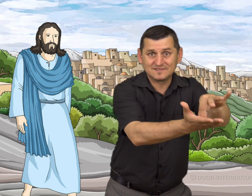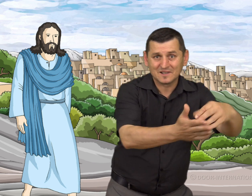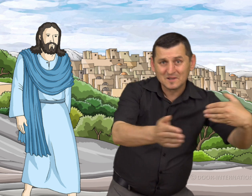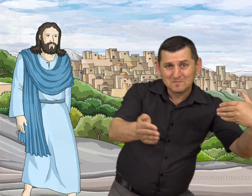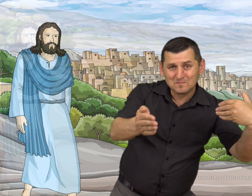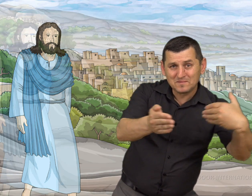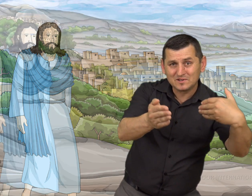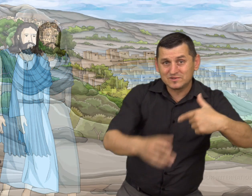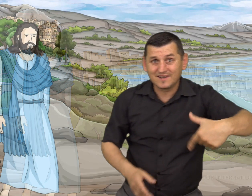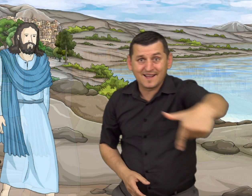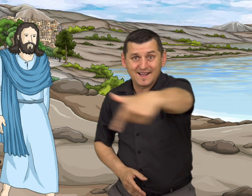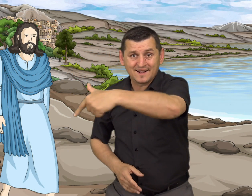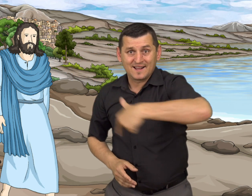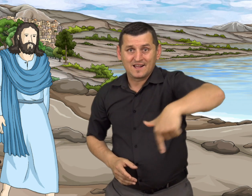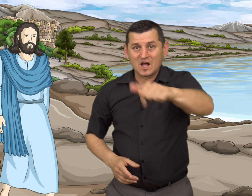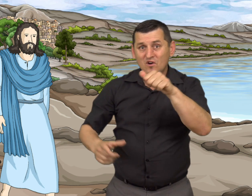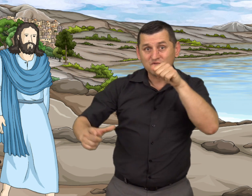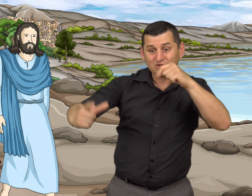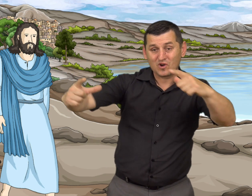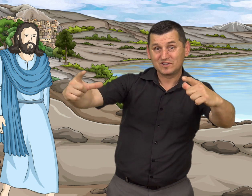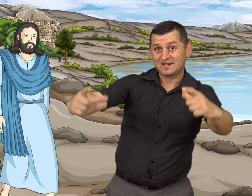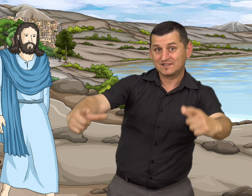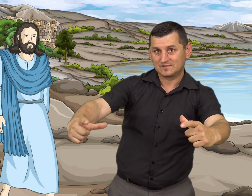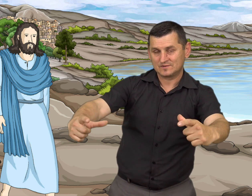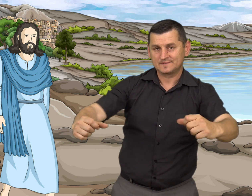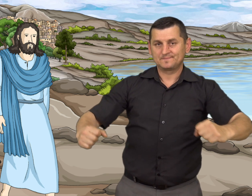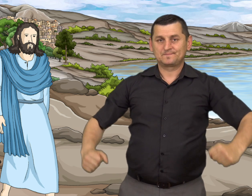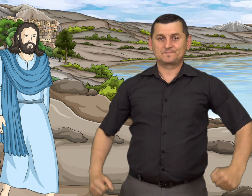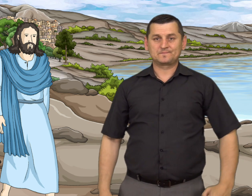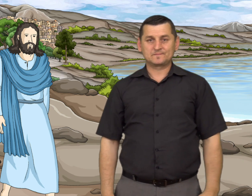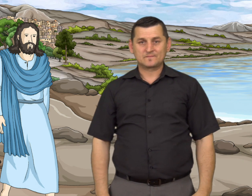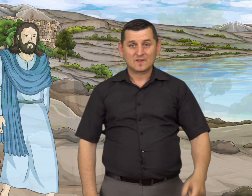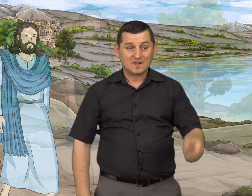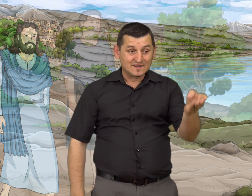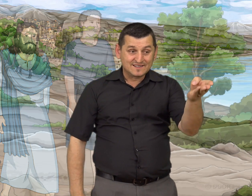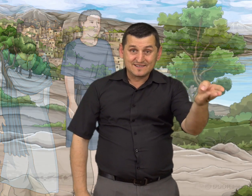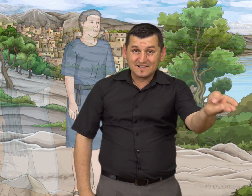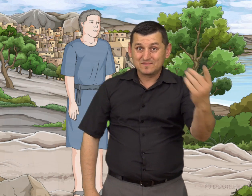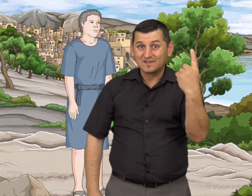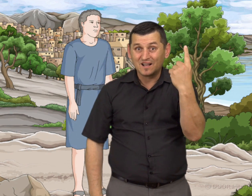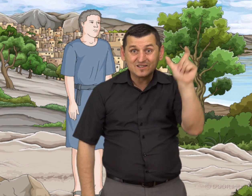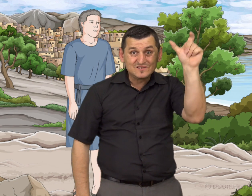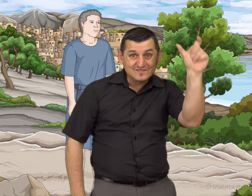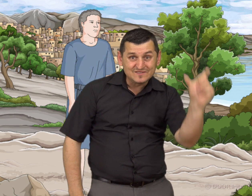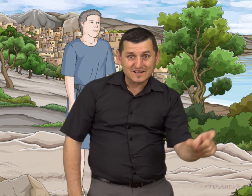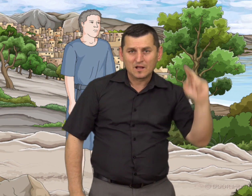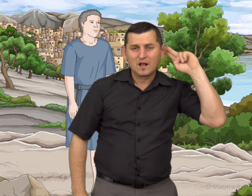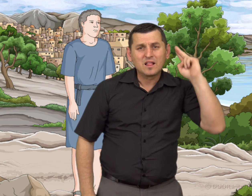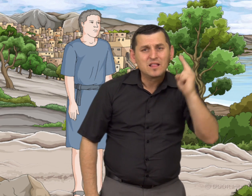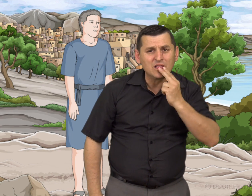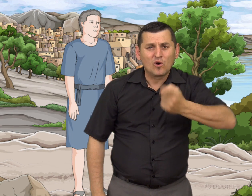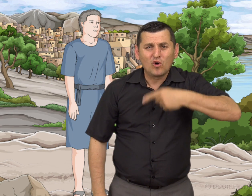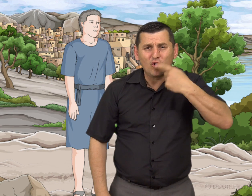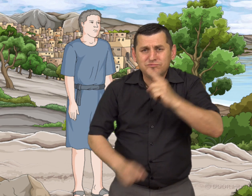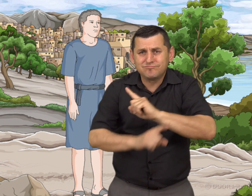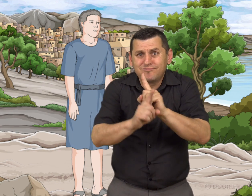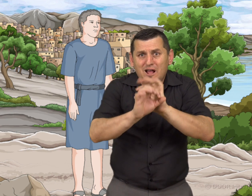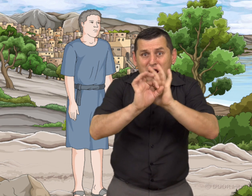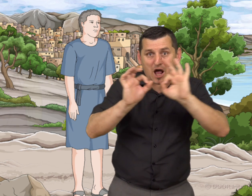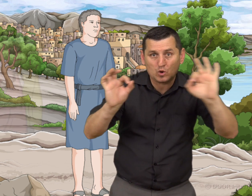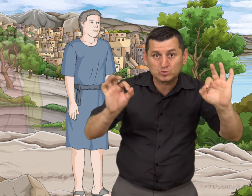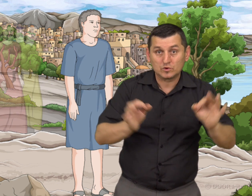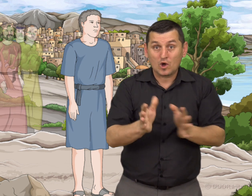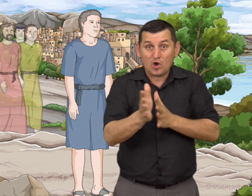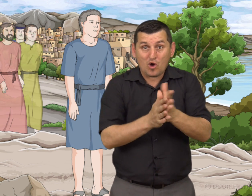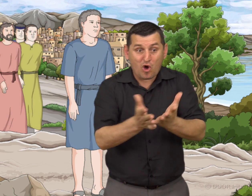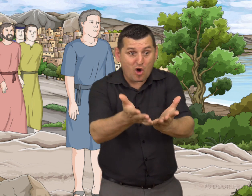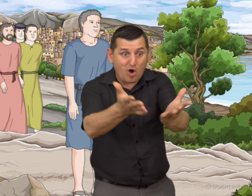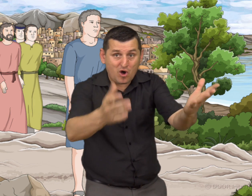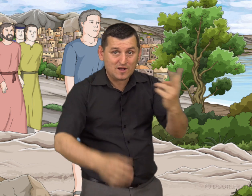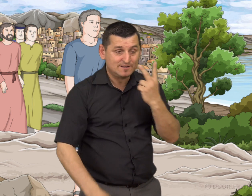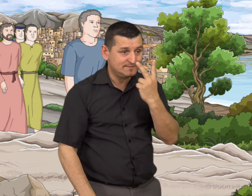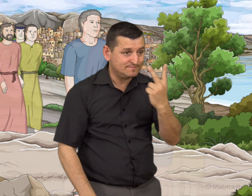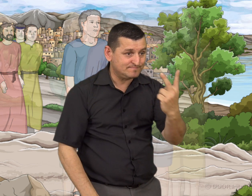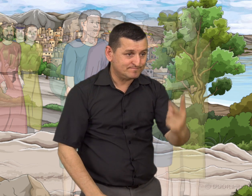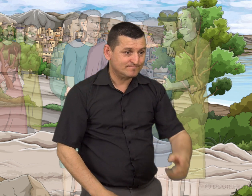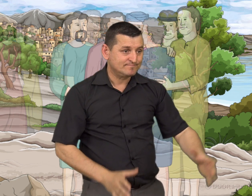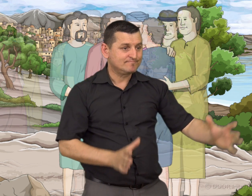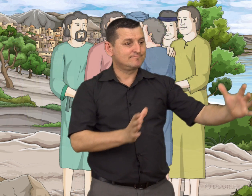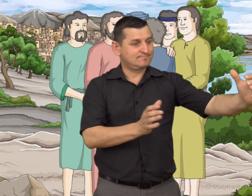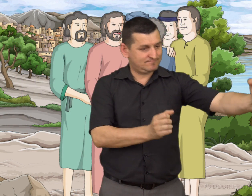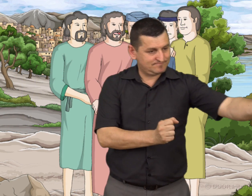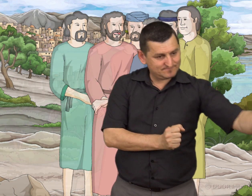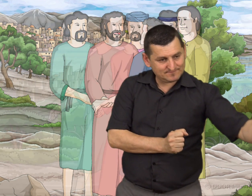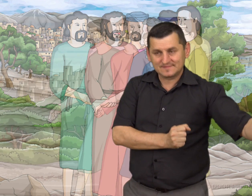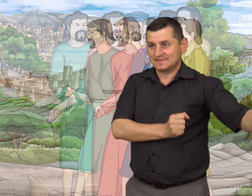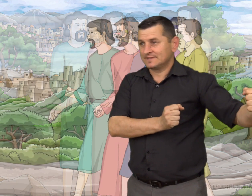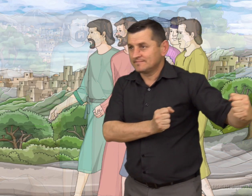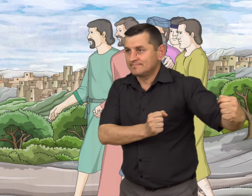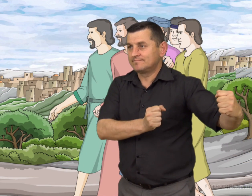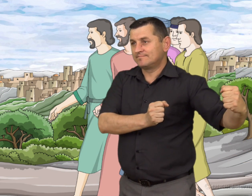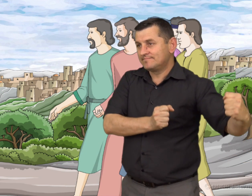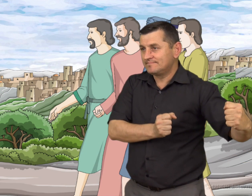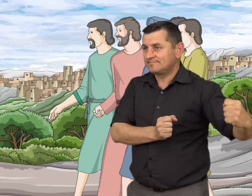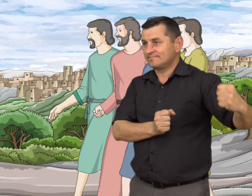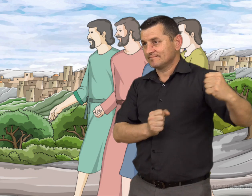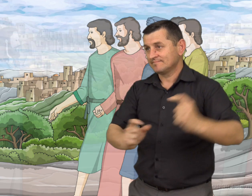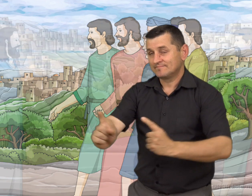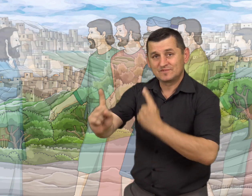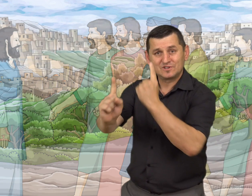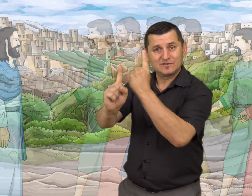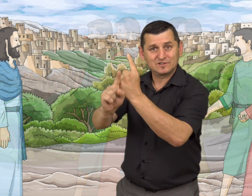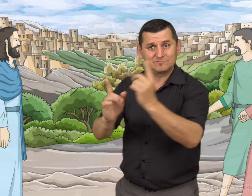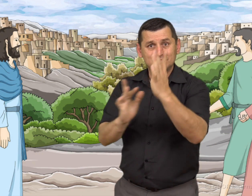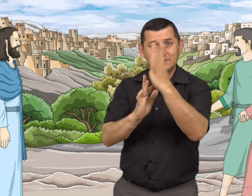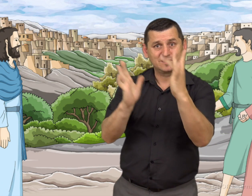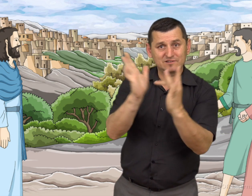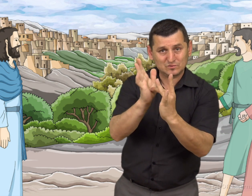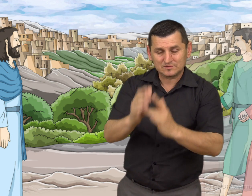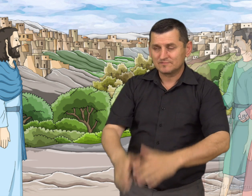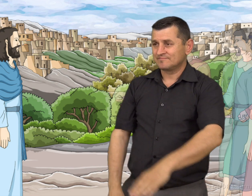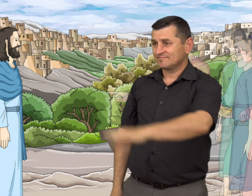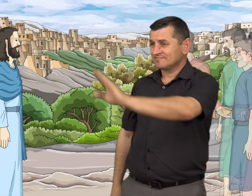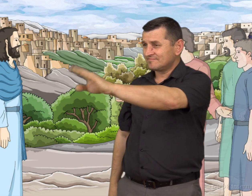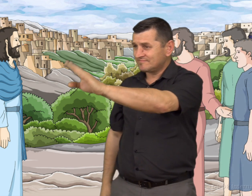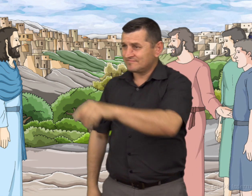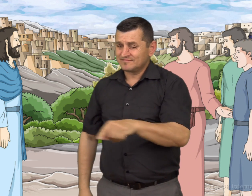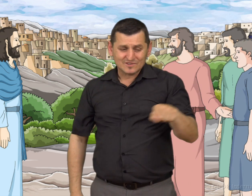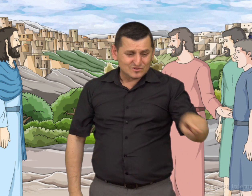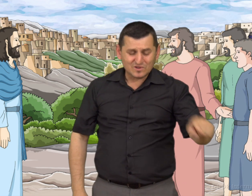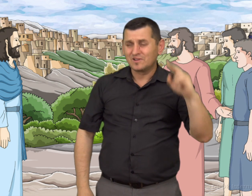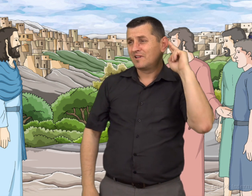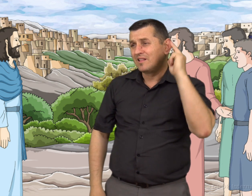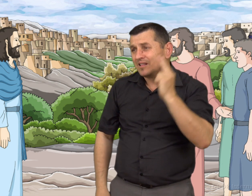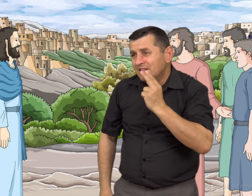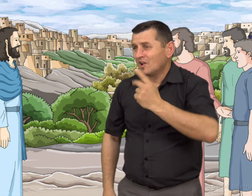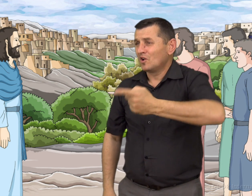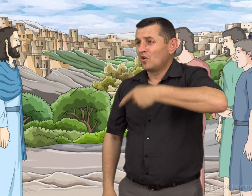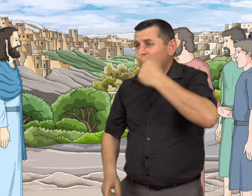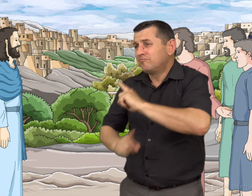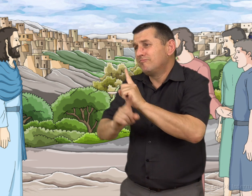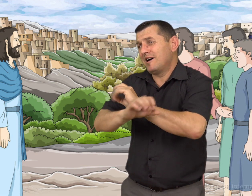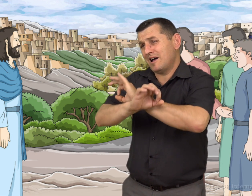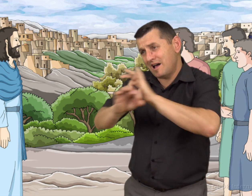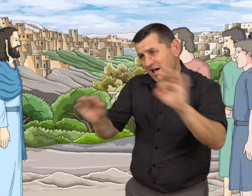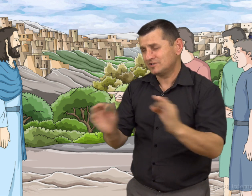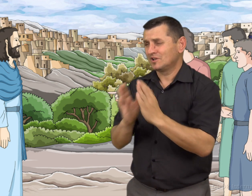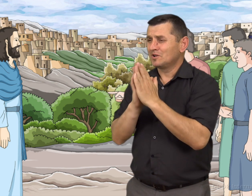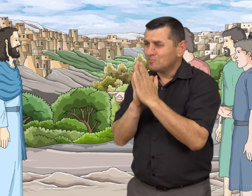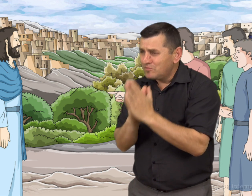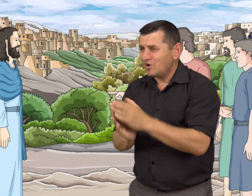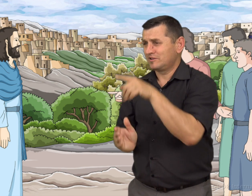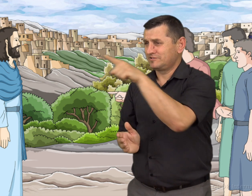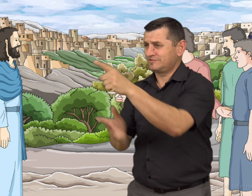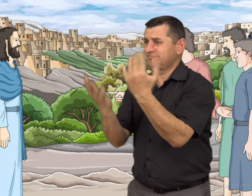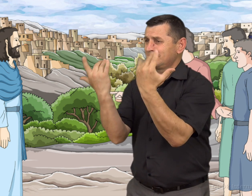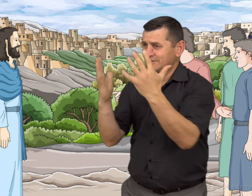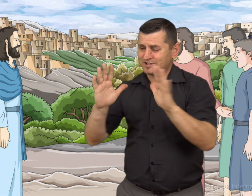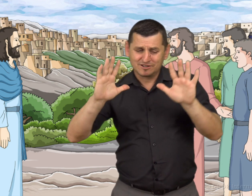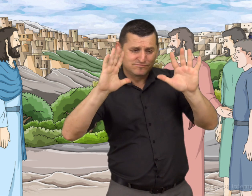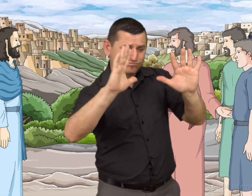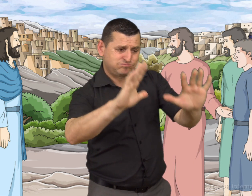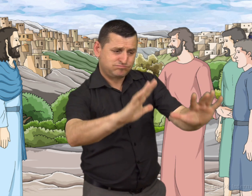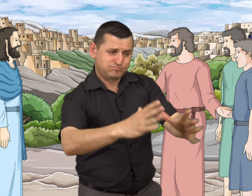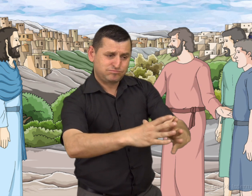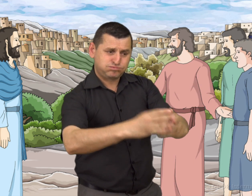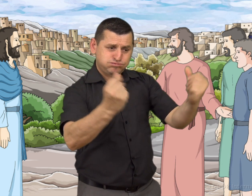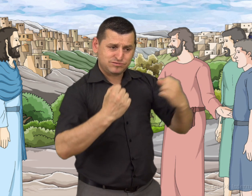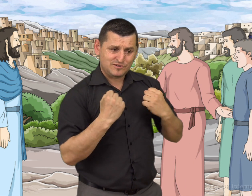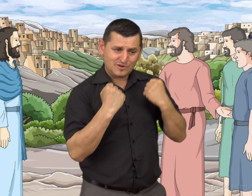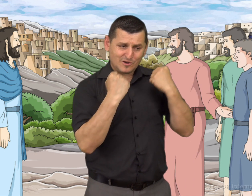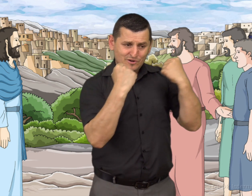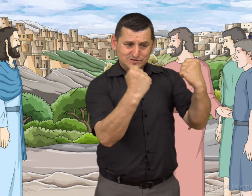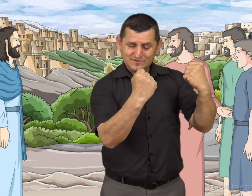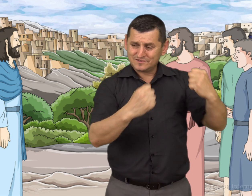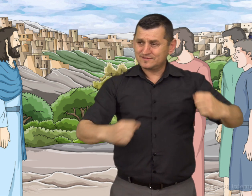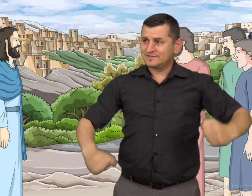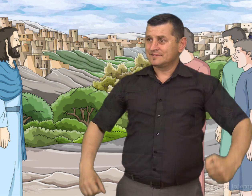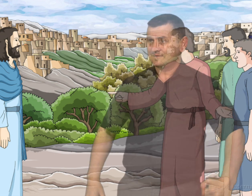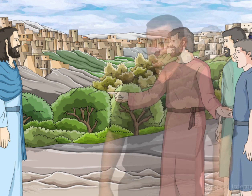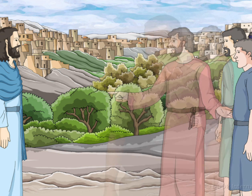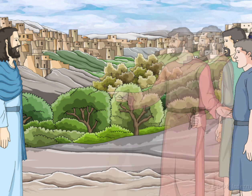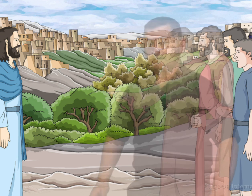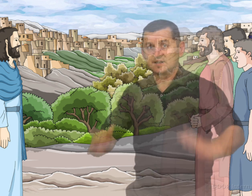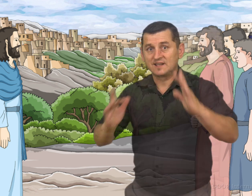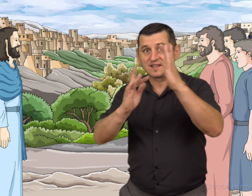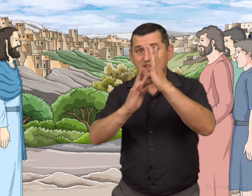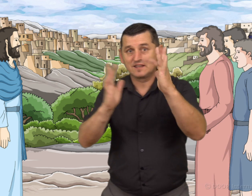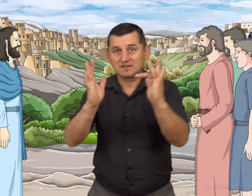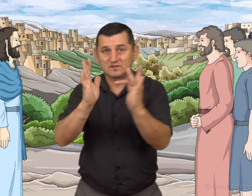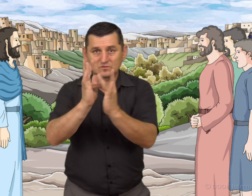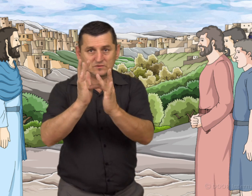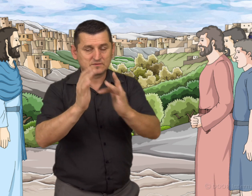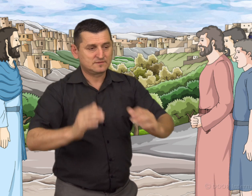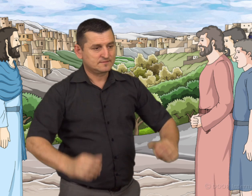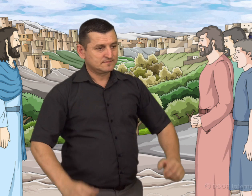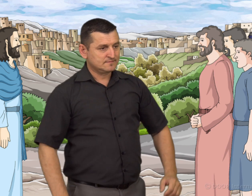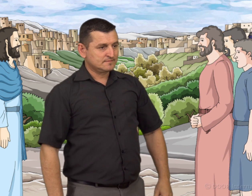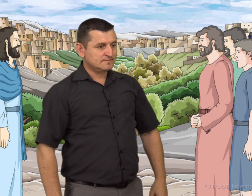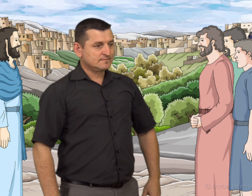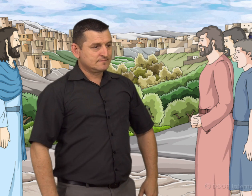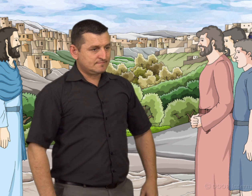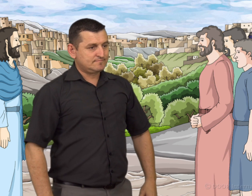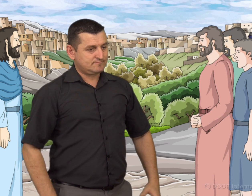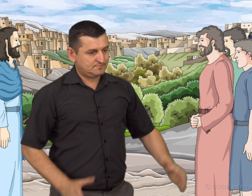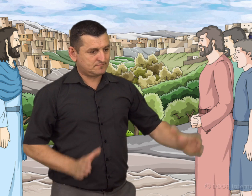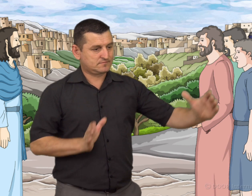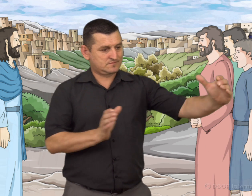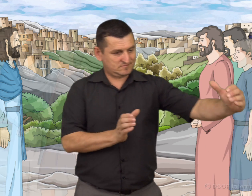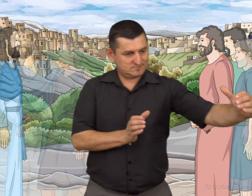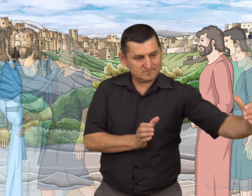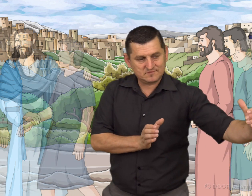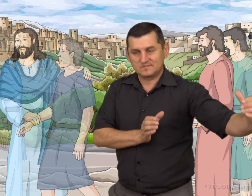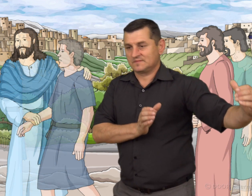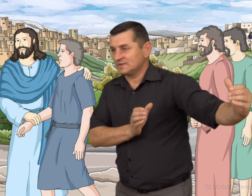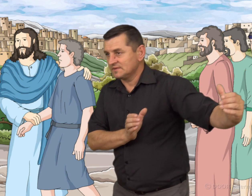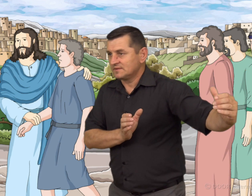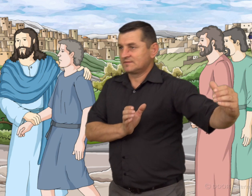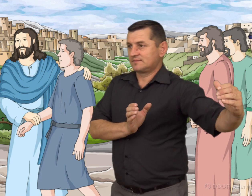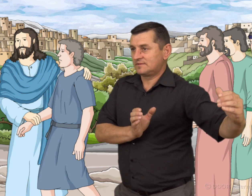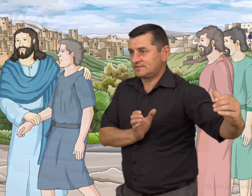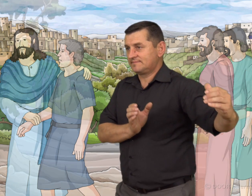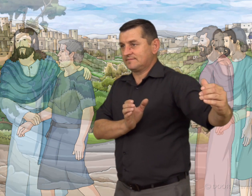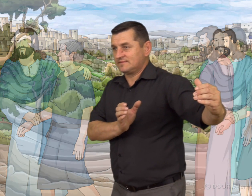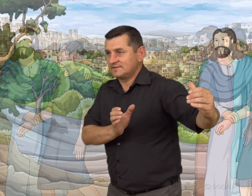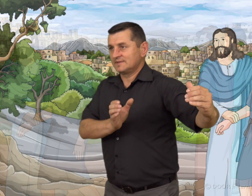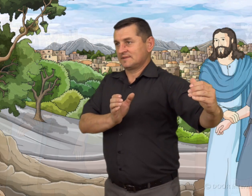Some people brought to Him a man who was deaf and hardly able to speak, and they begged Jesus to place His hand on him.